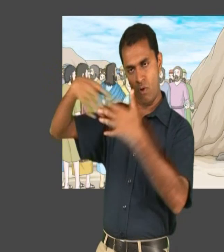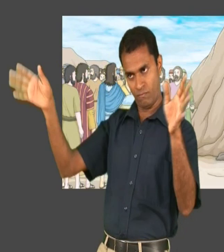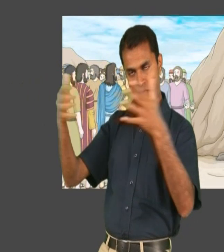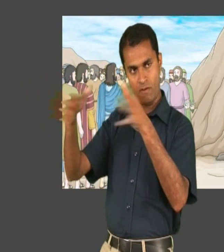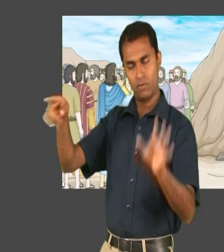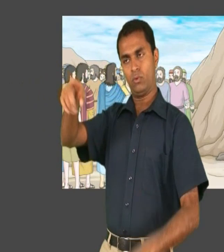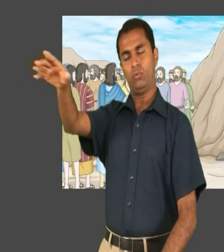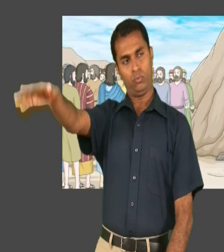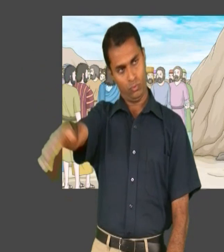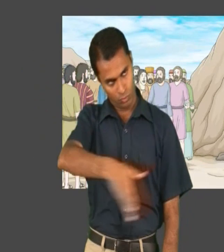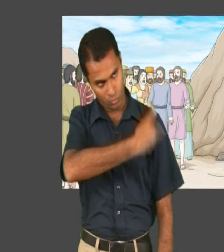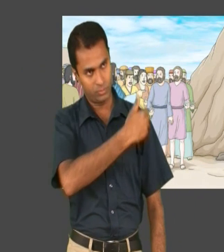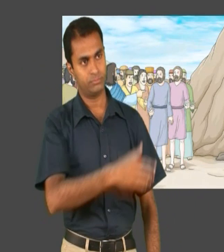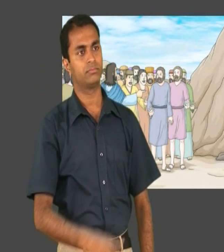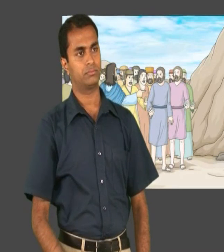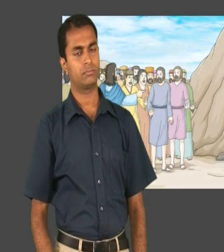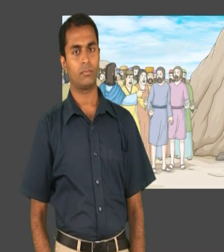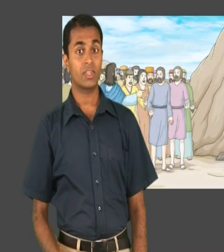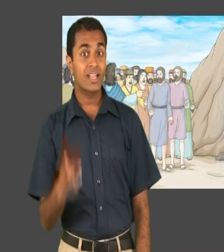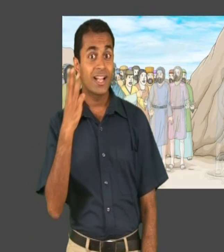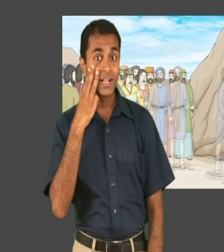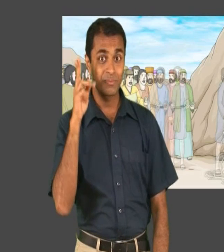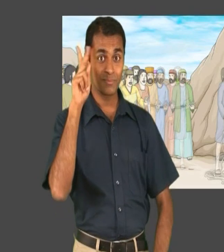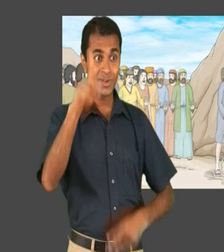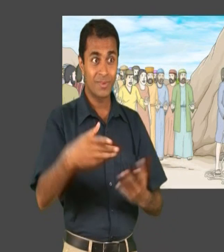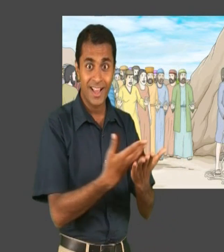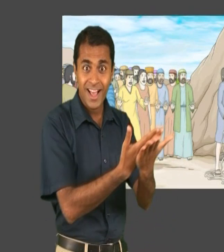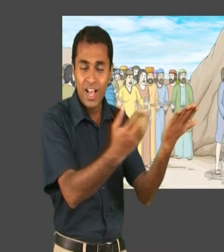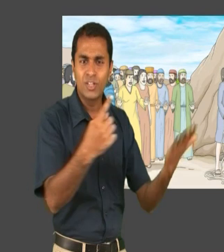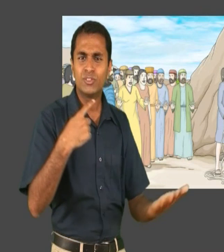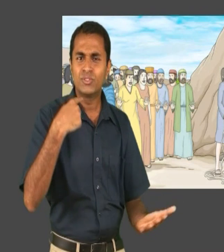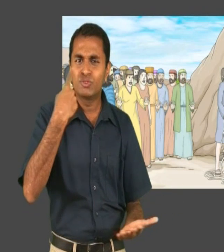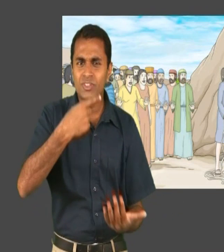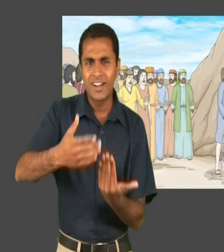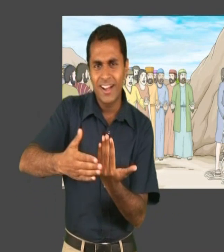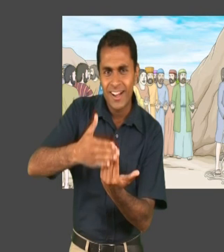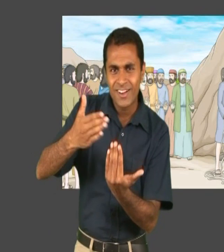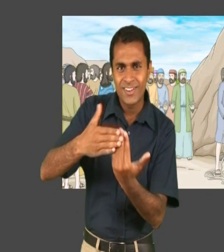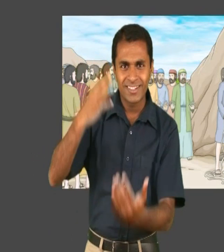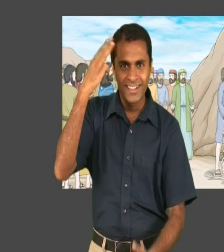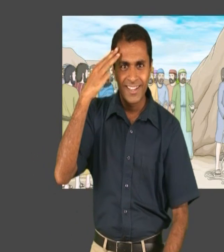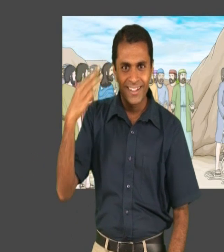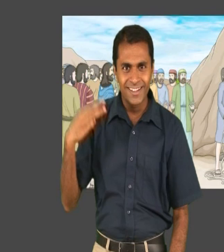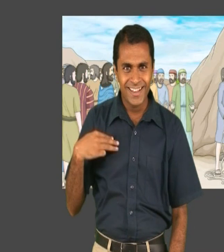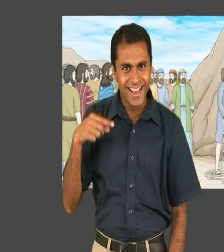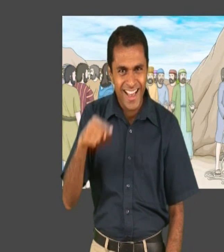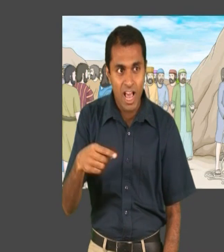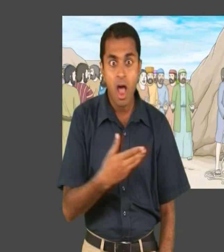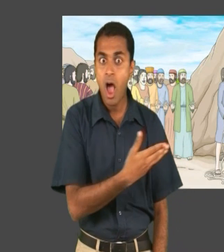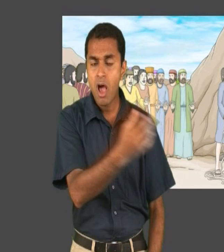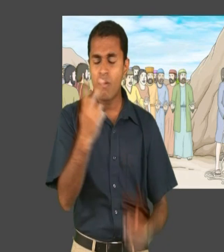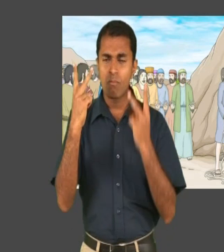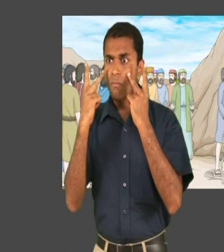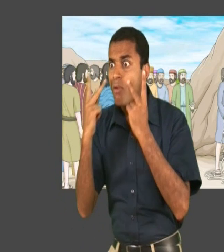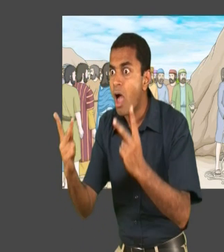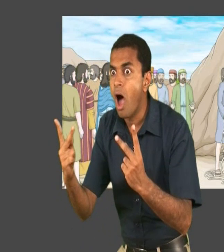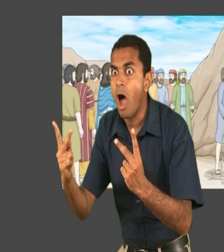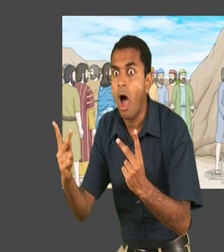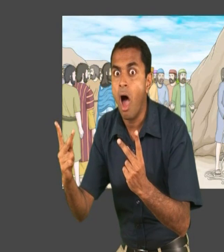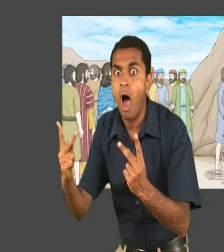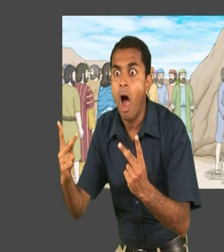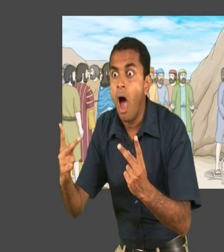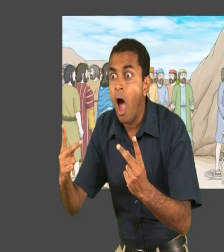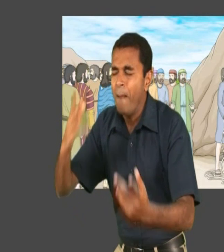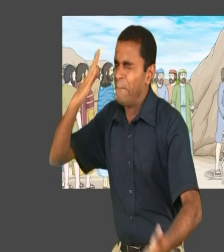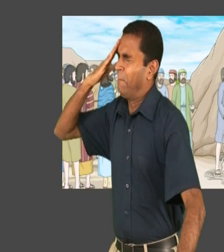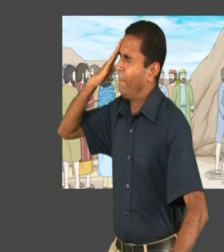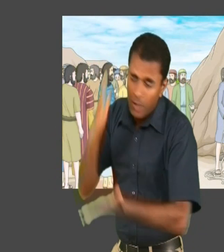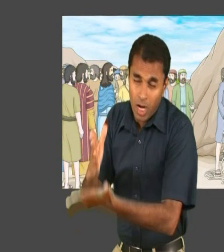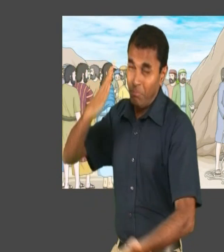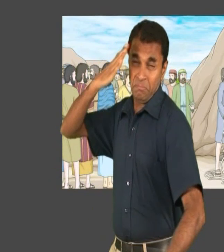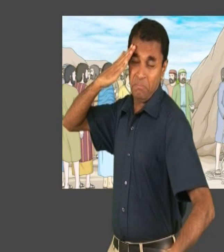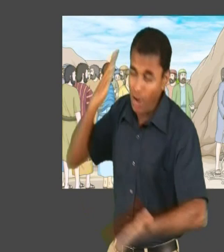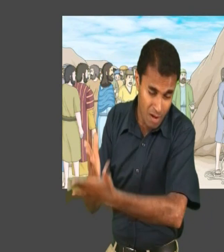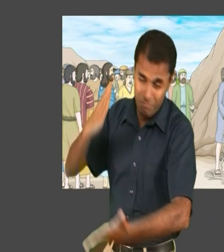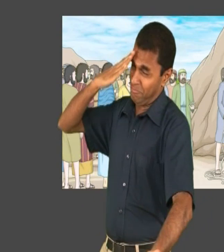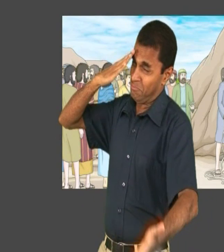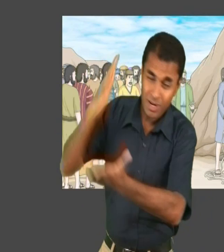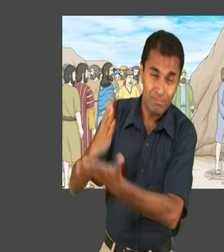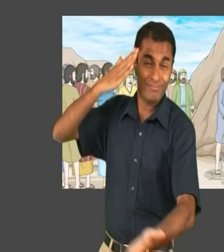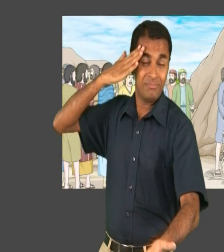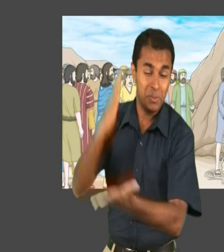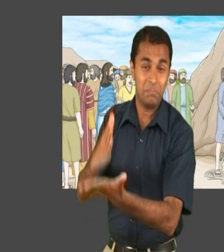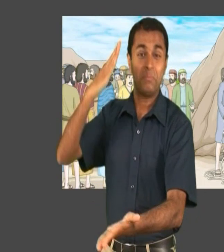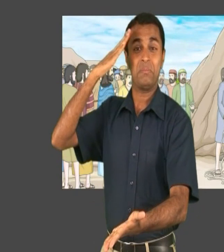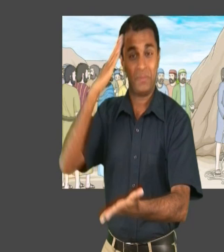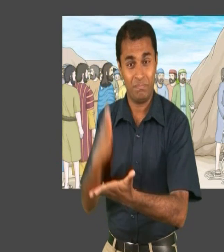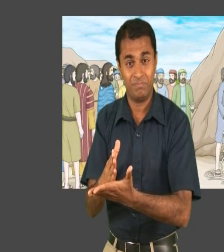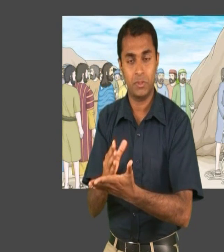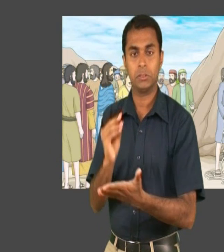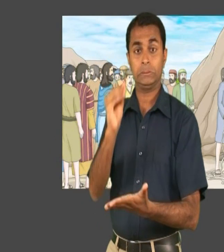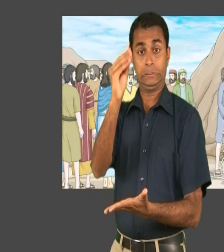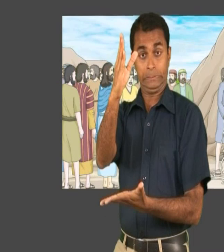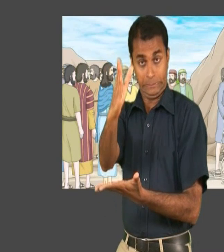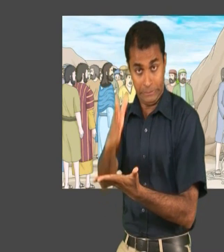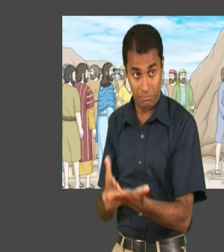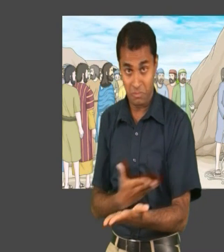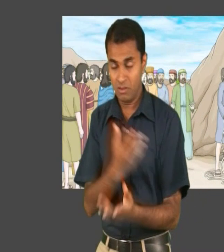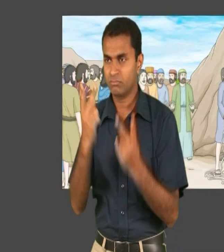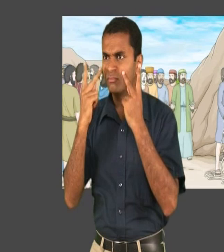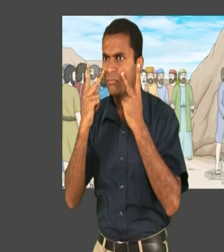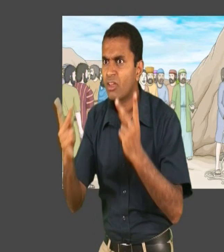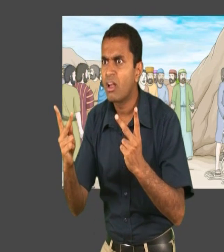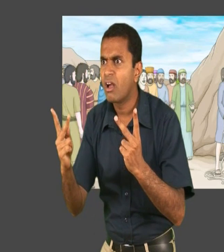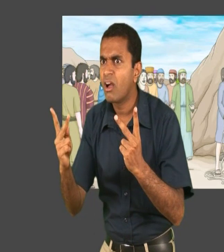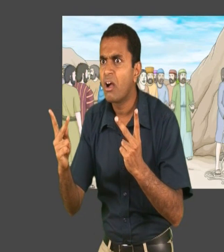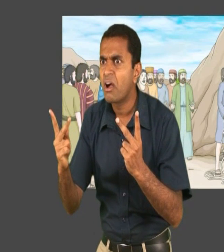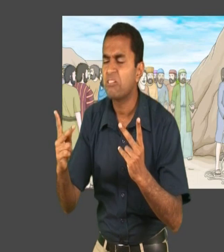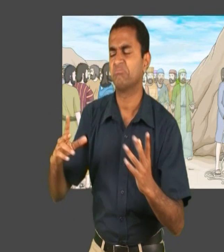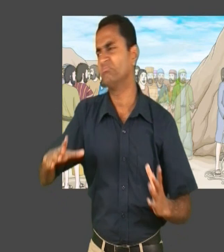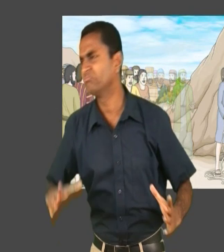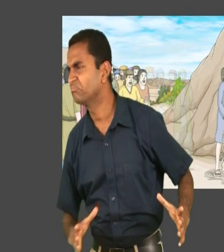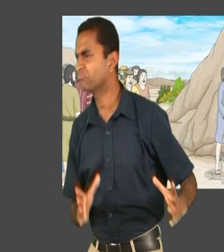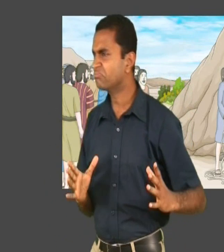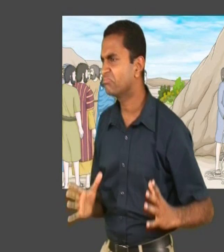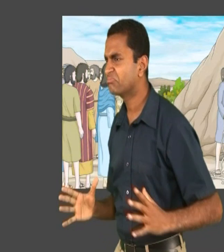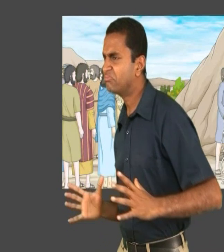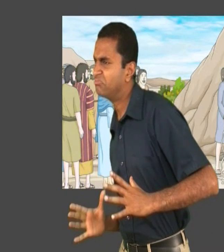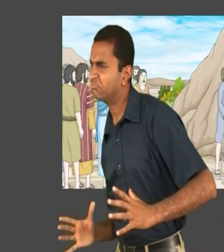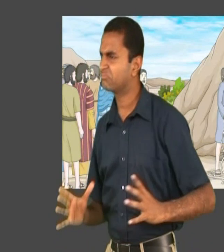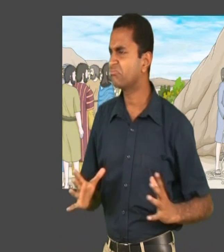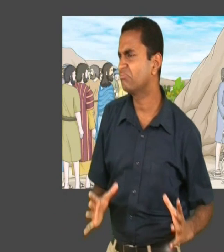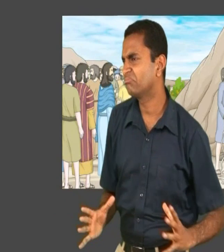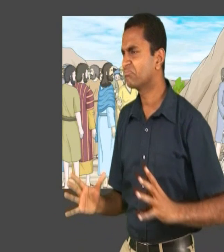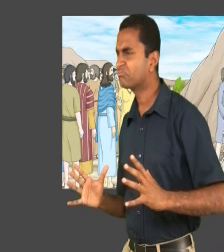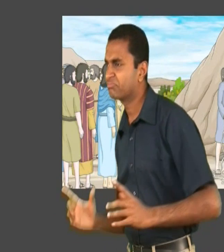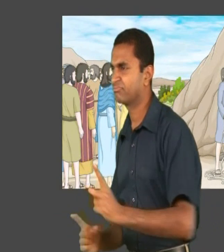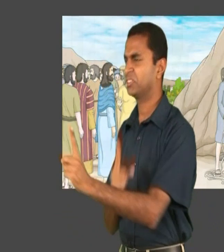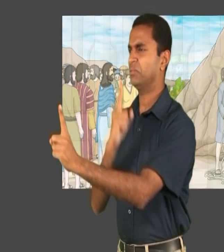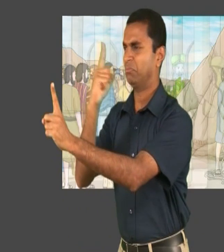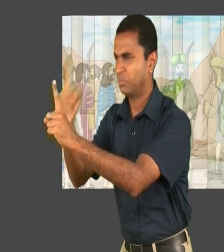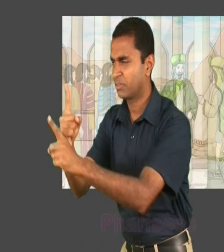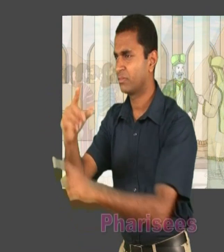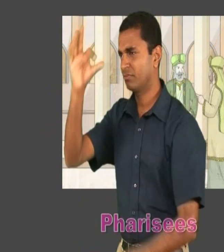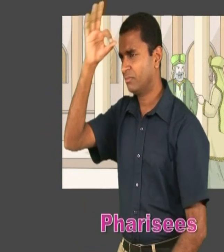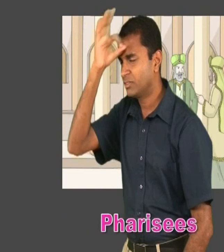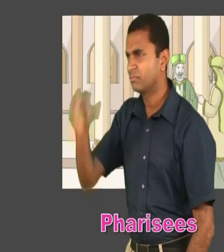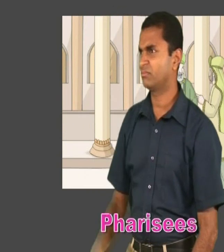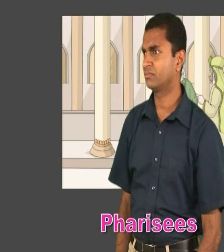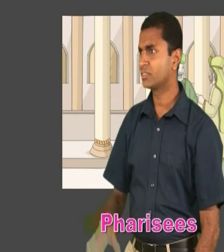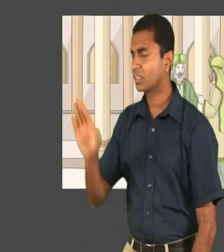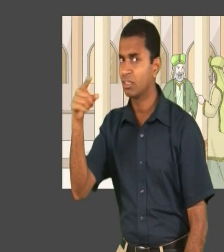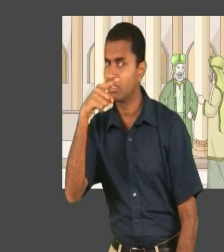“Unwrap him and let him go,” Jesus told them. Therefore many of the Jews who had come to Mary, and had seen what Jesus did, believed in Him.